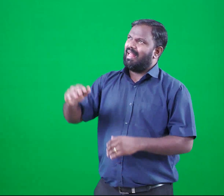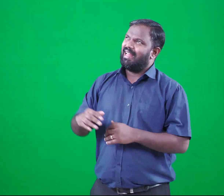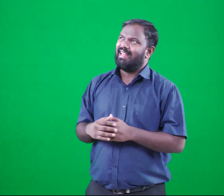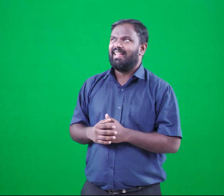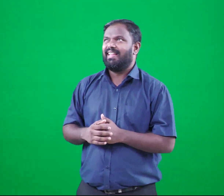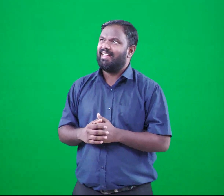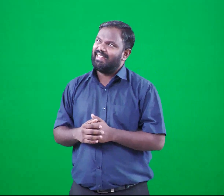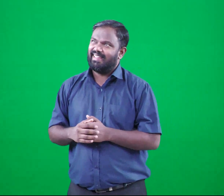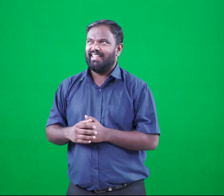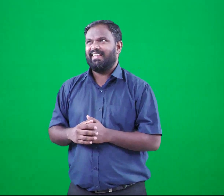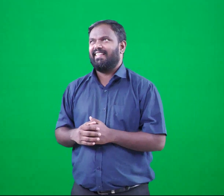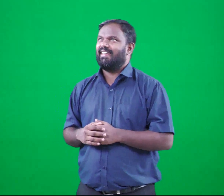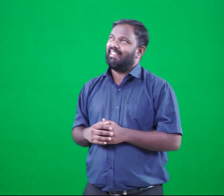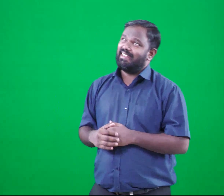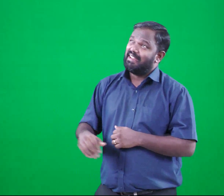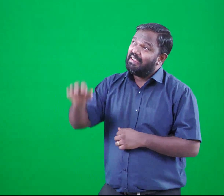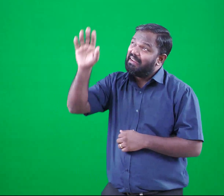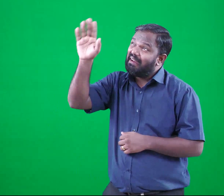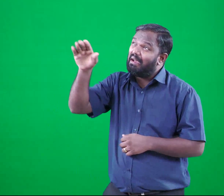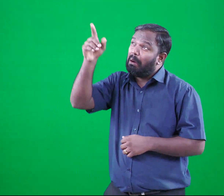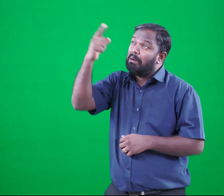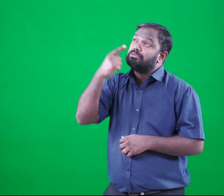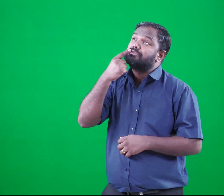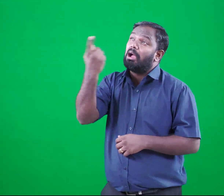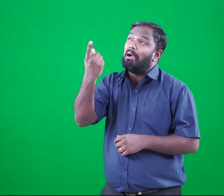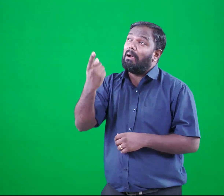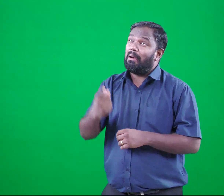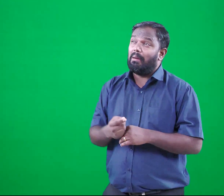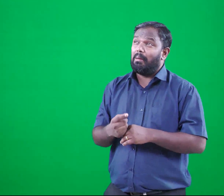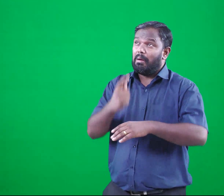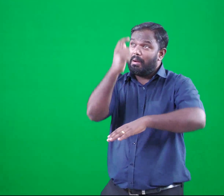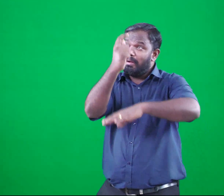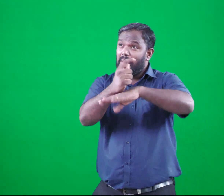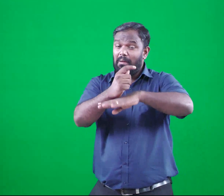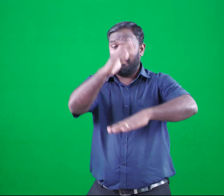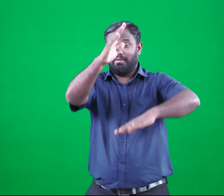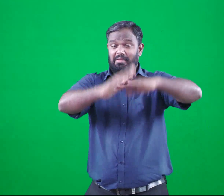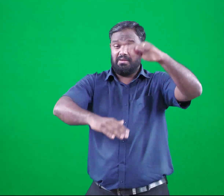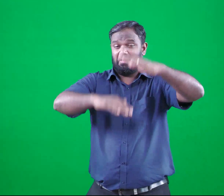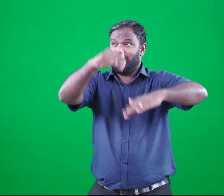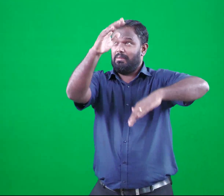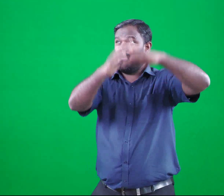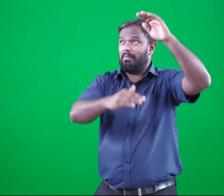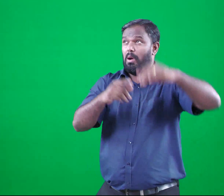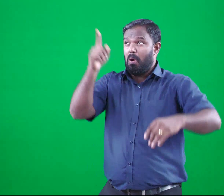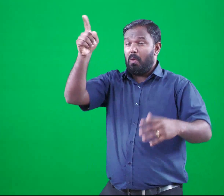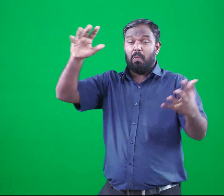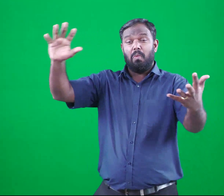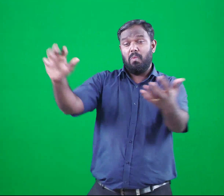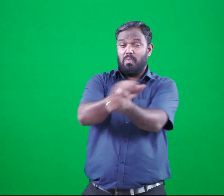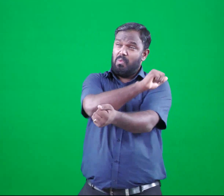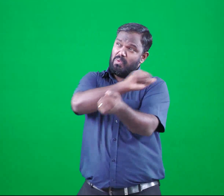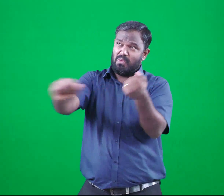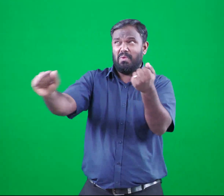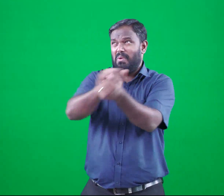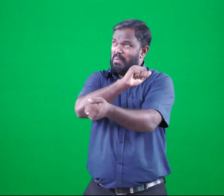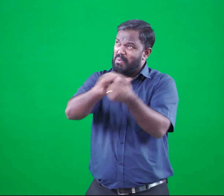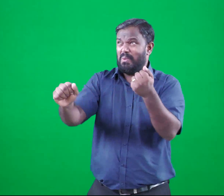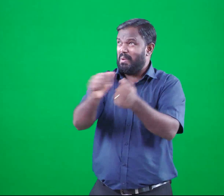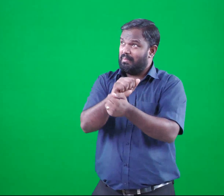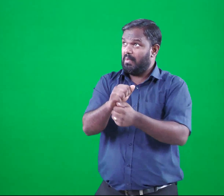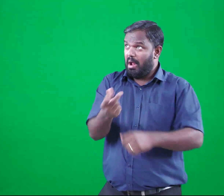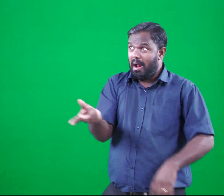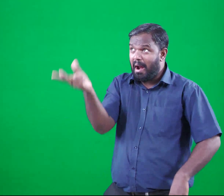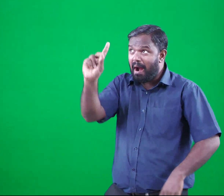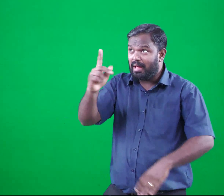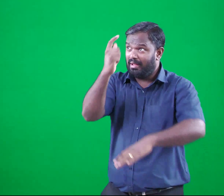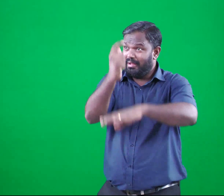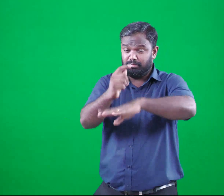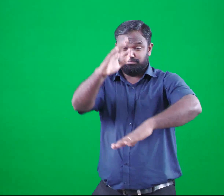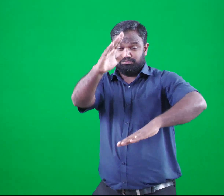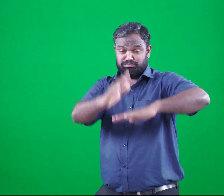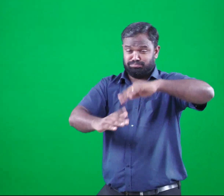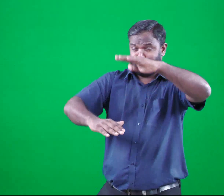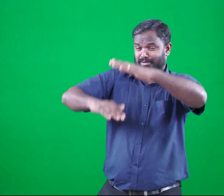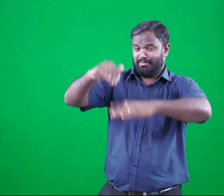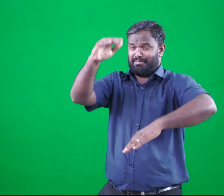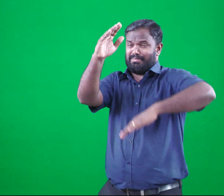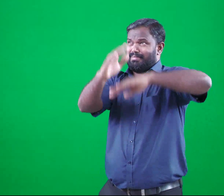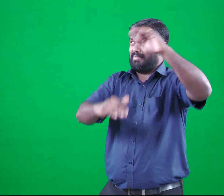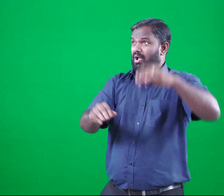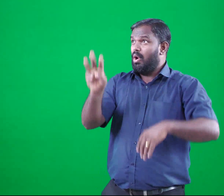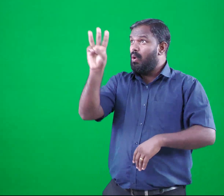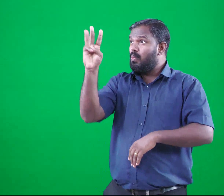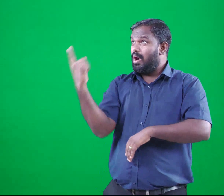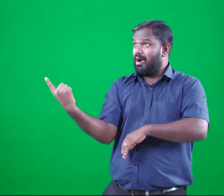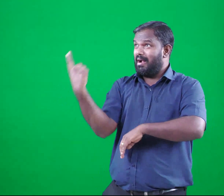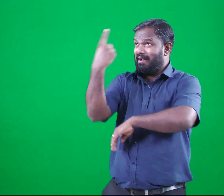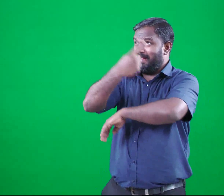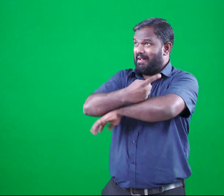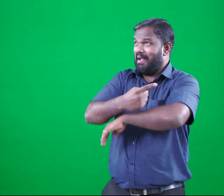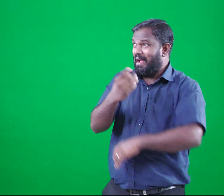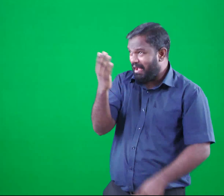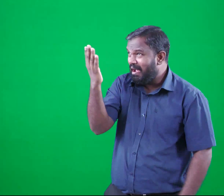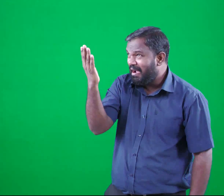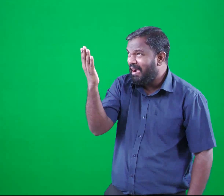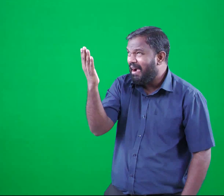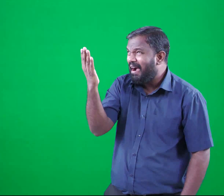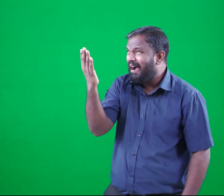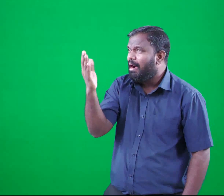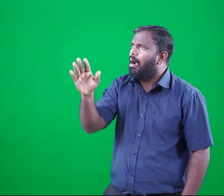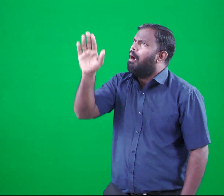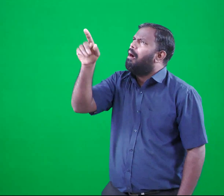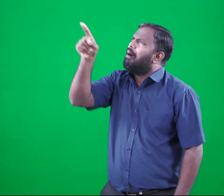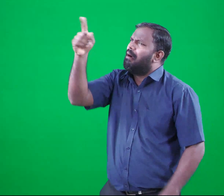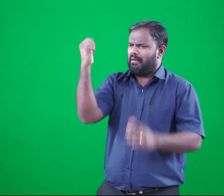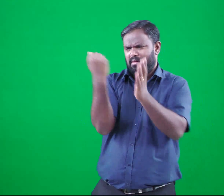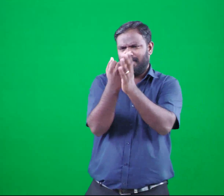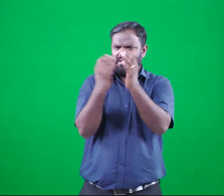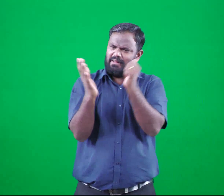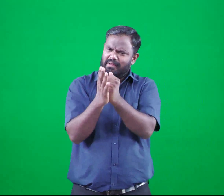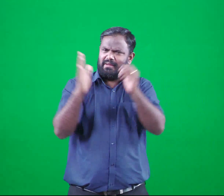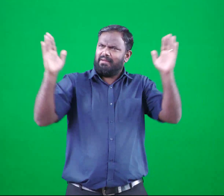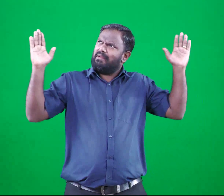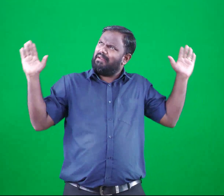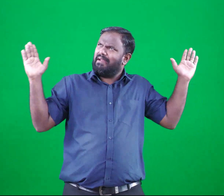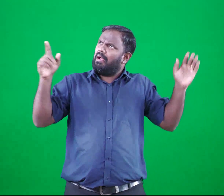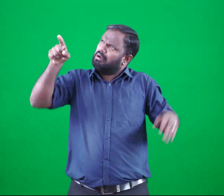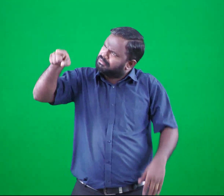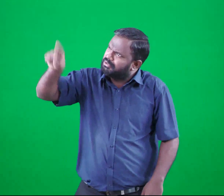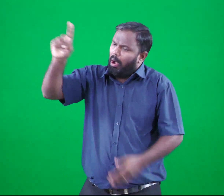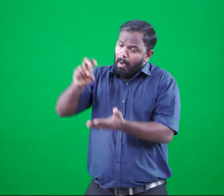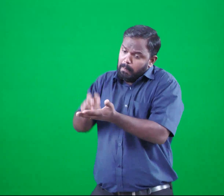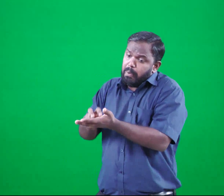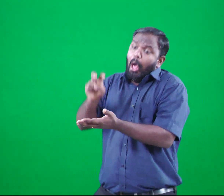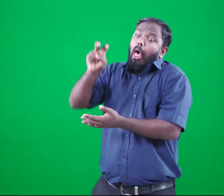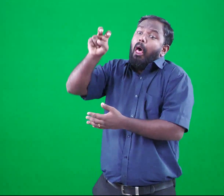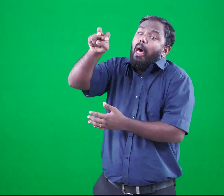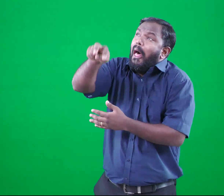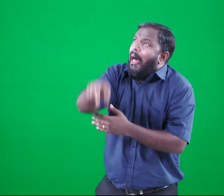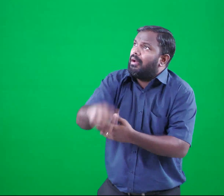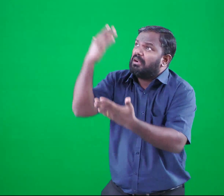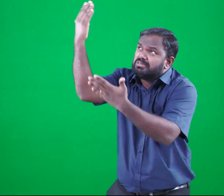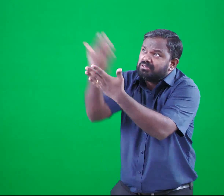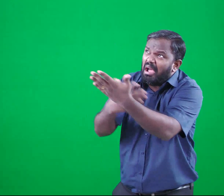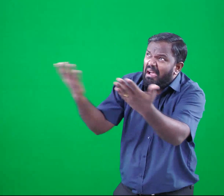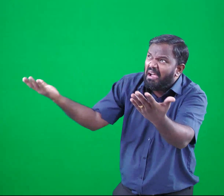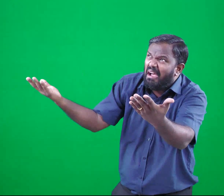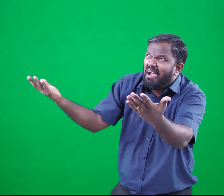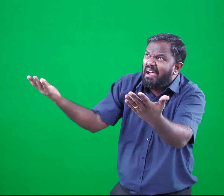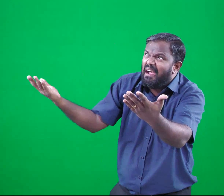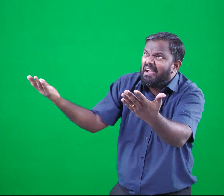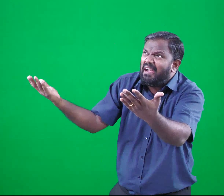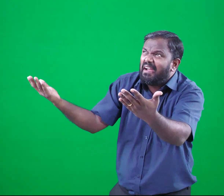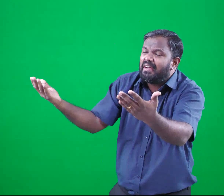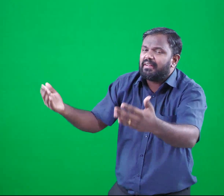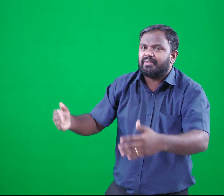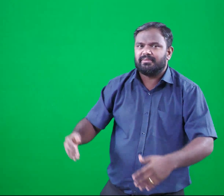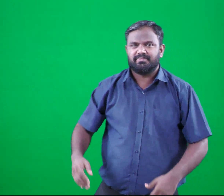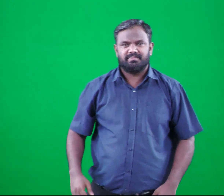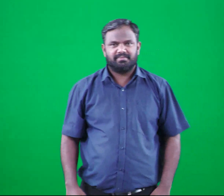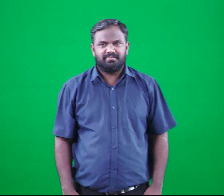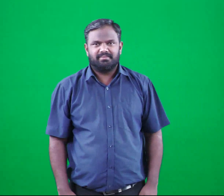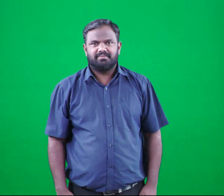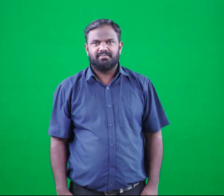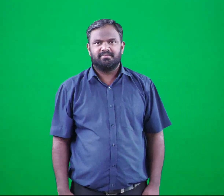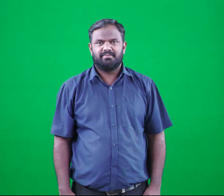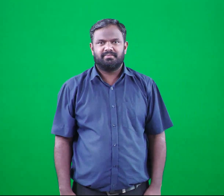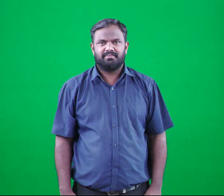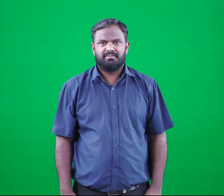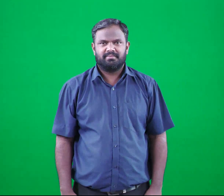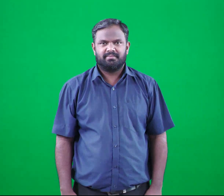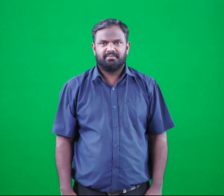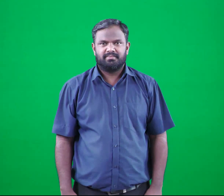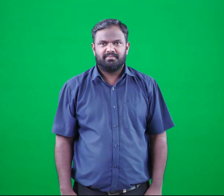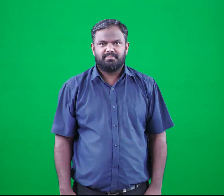You who are going to destroy the temple and rebuild it in three days, come down from the cross and save Yourself!"